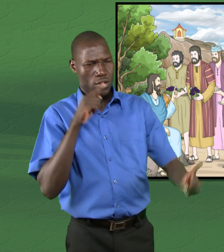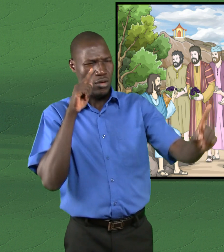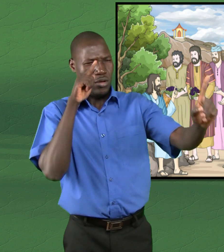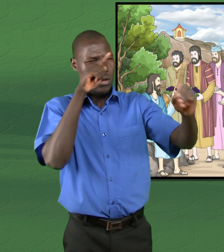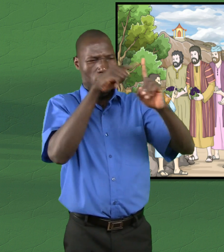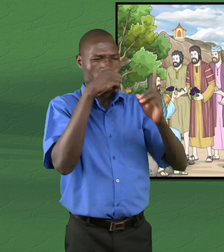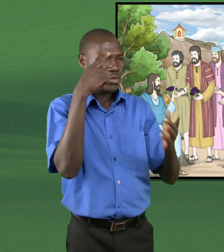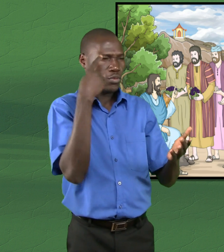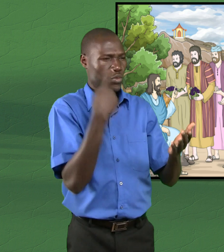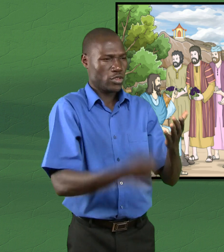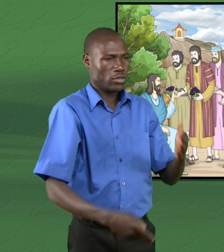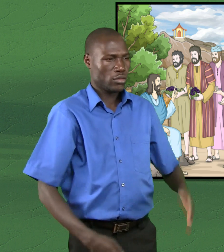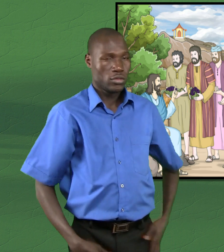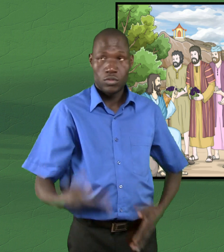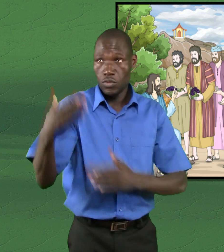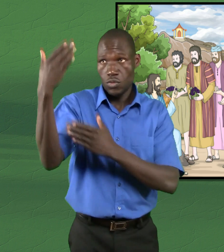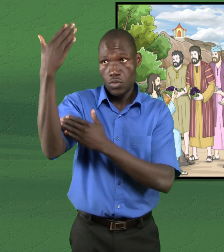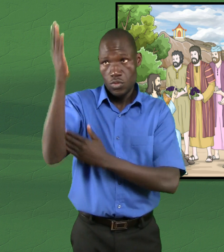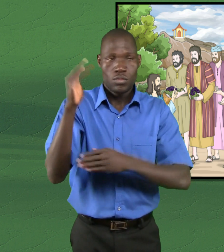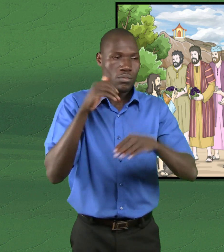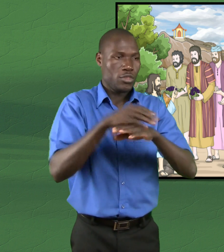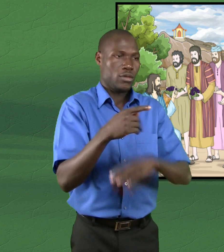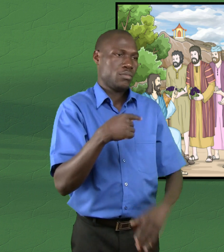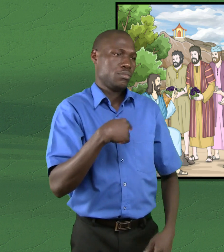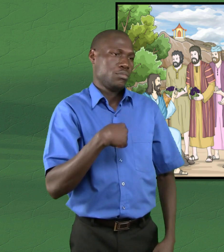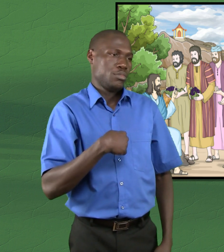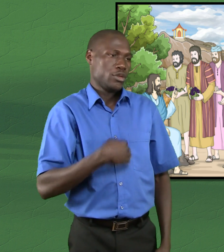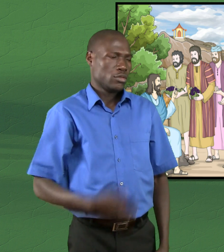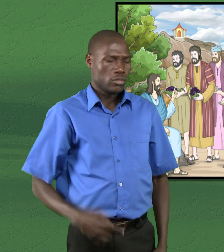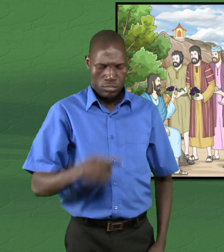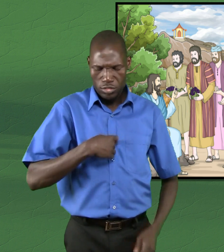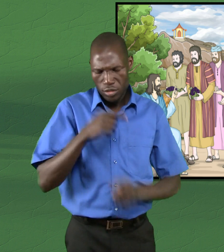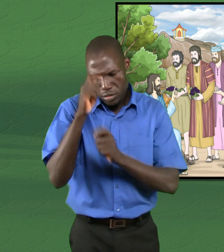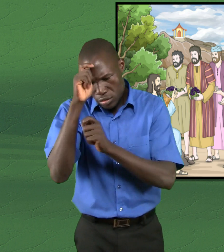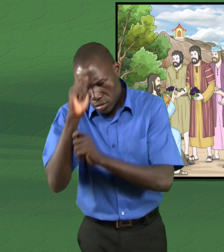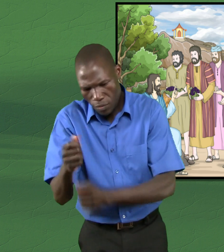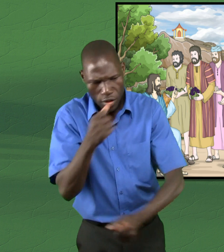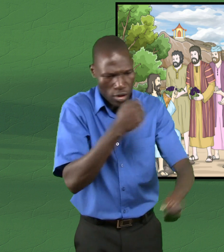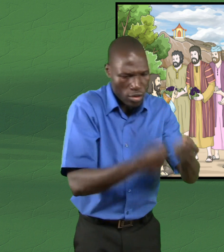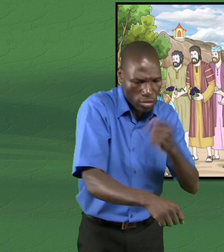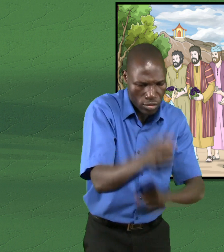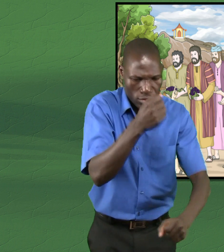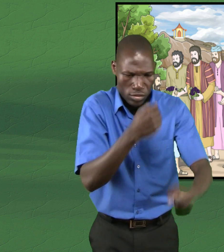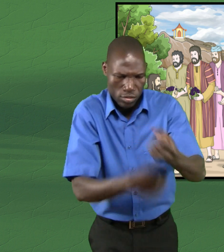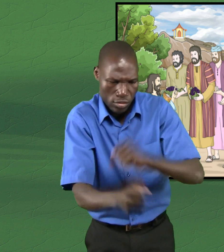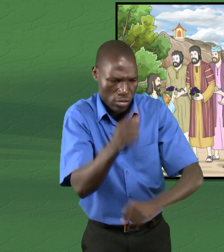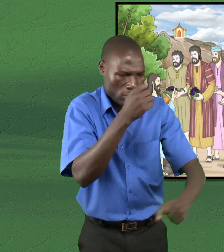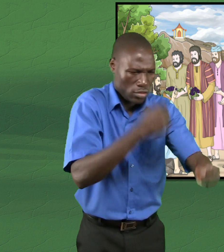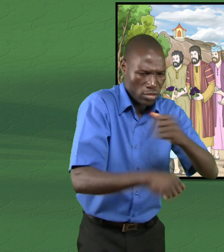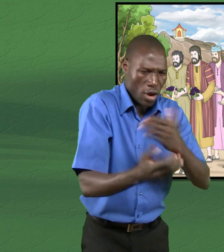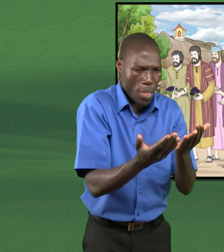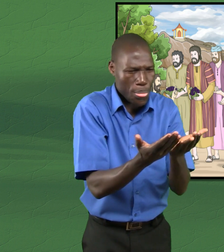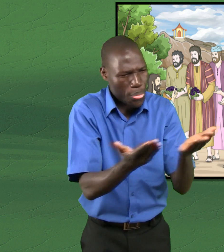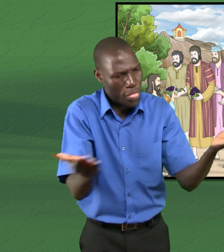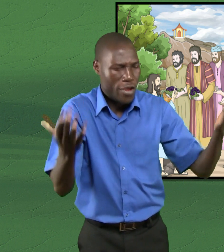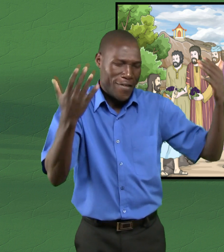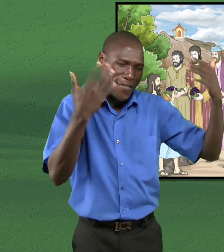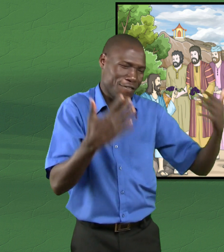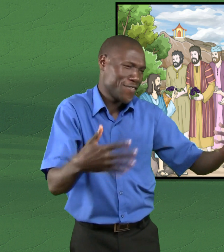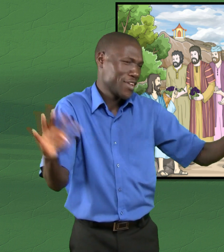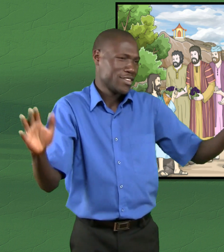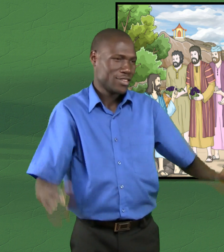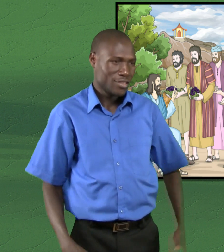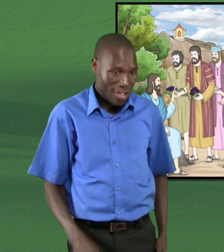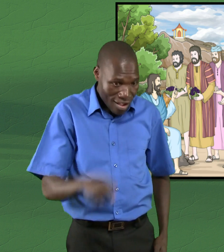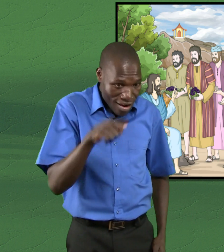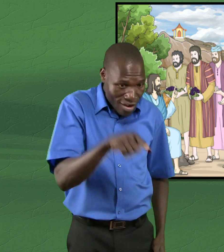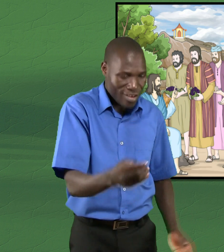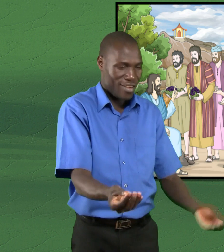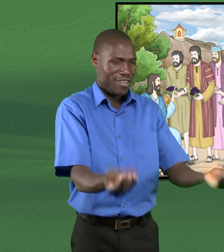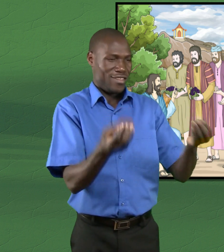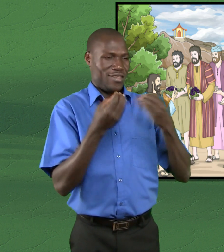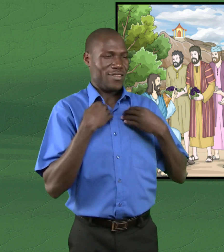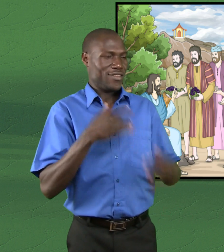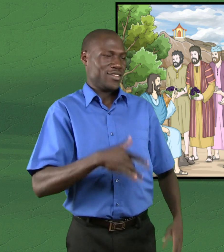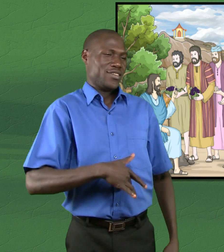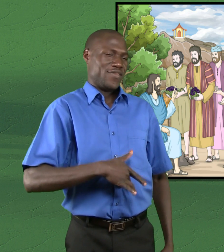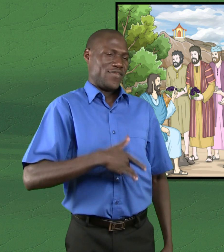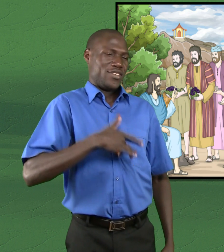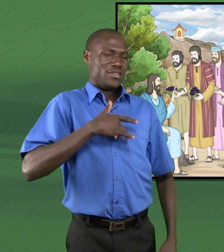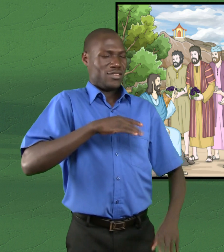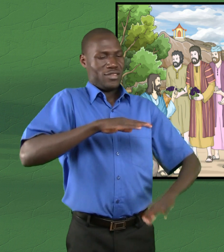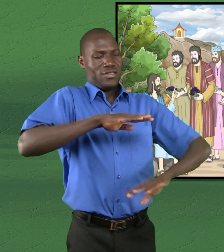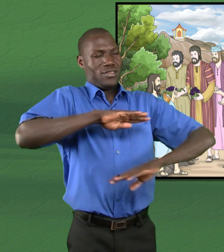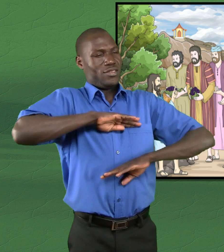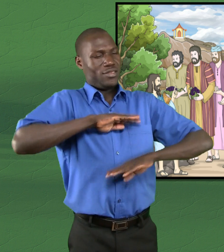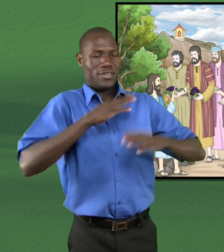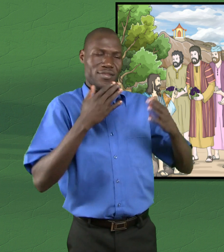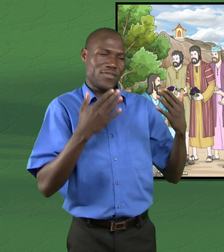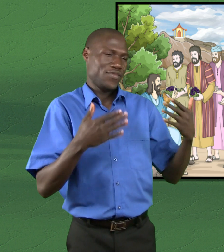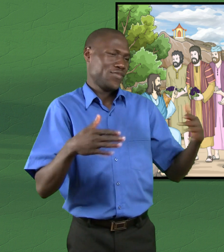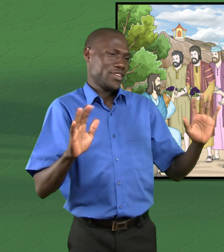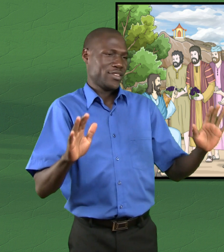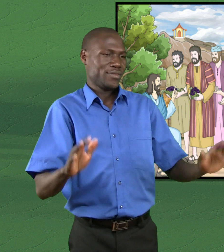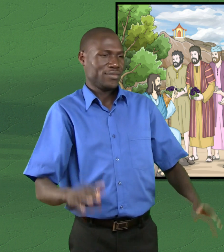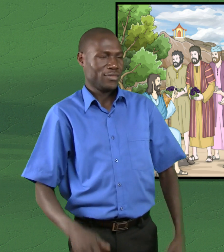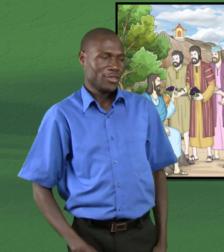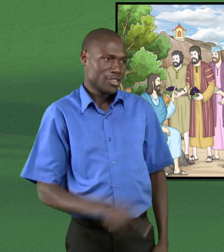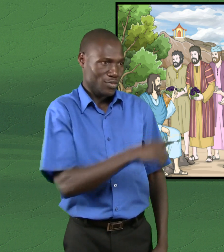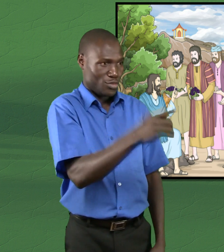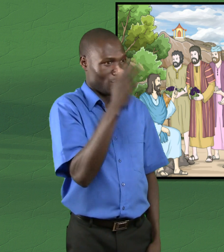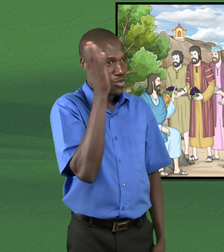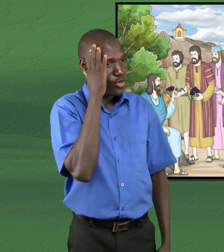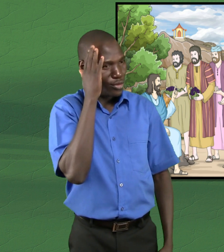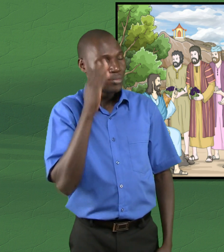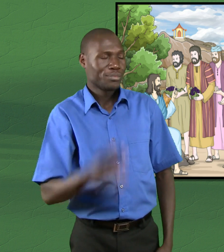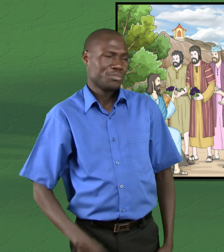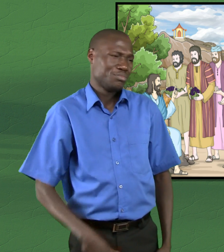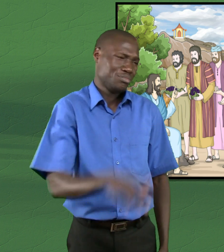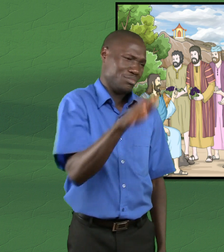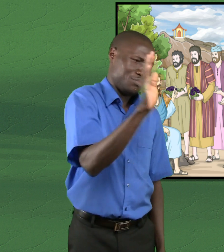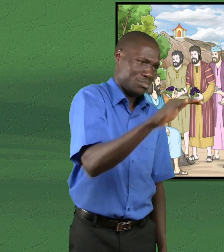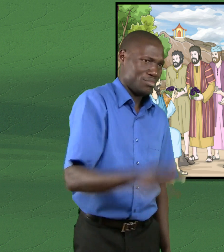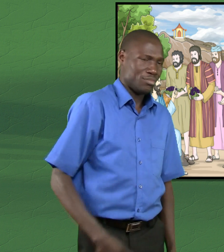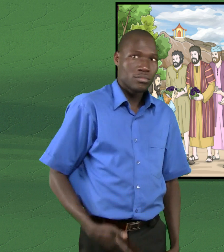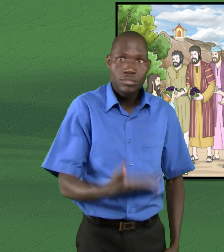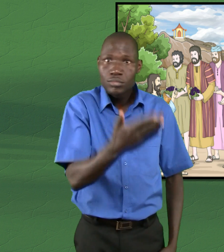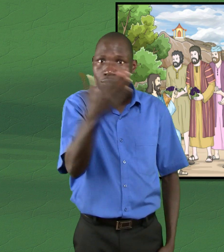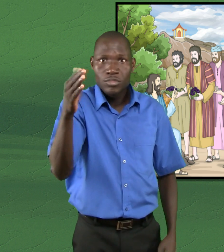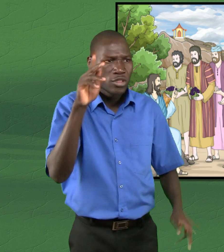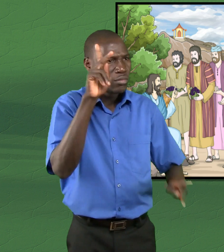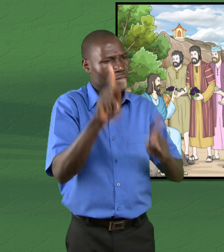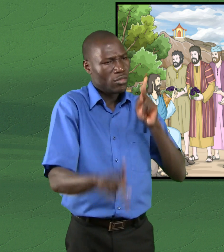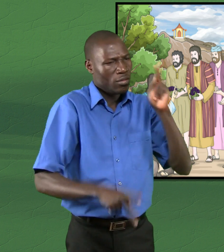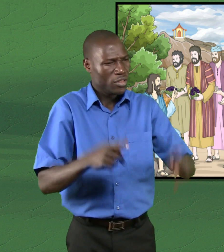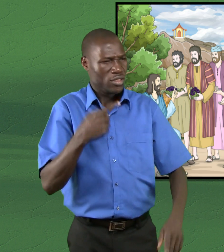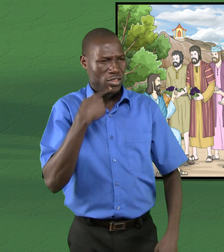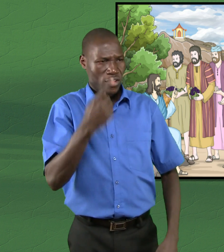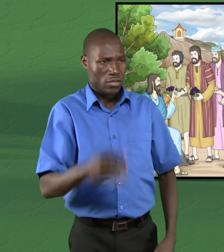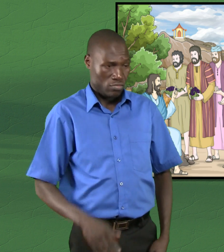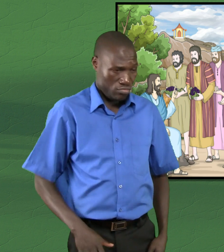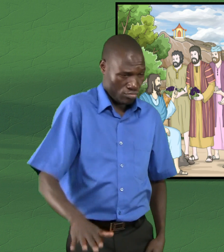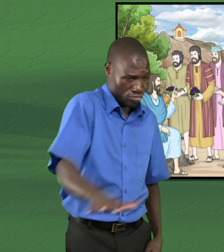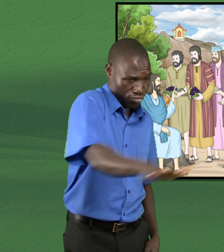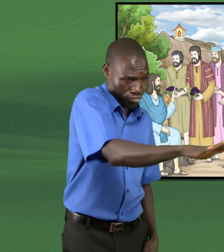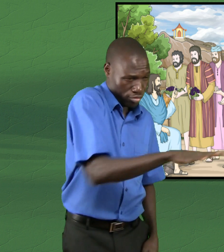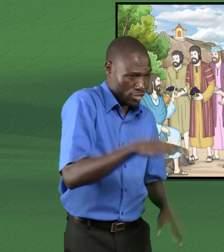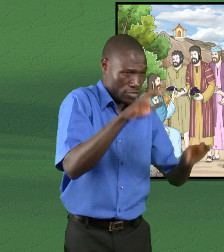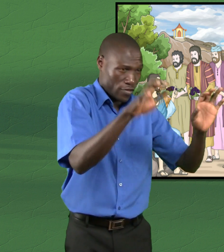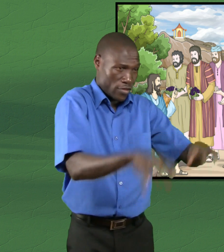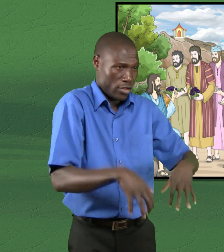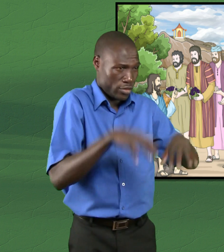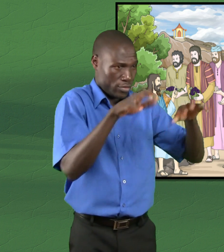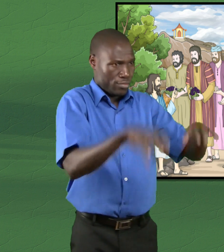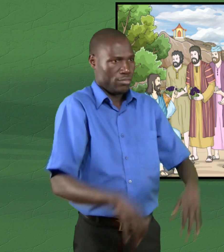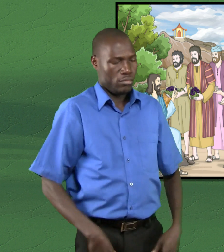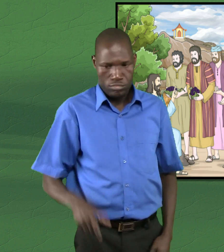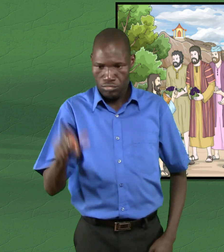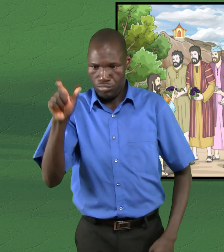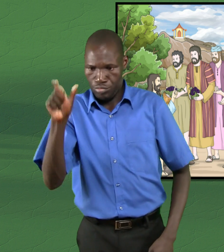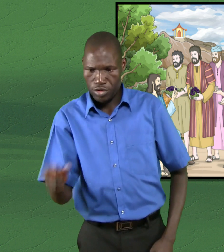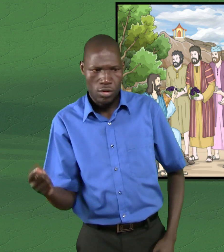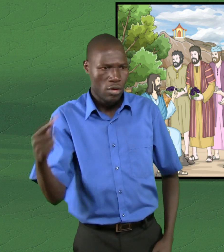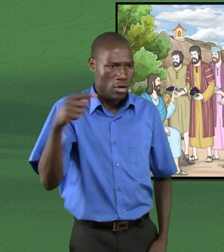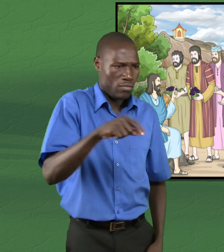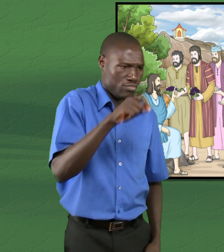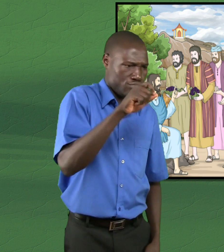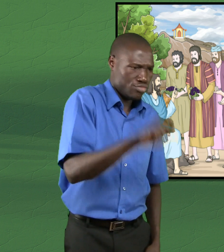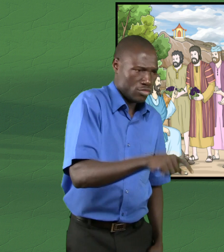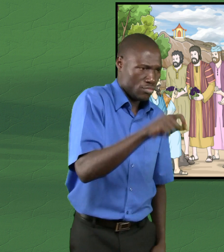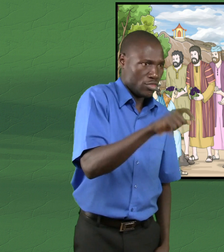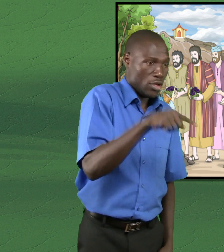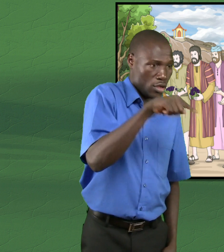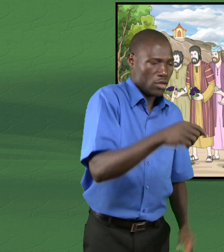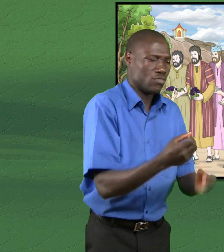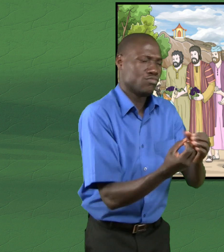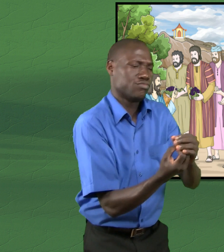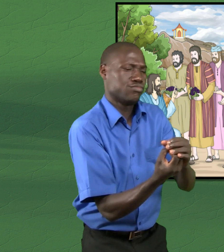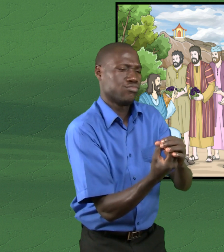Jesus explained, “My food is to do the will of Him who sent Me and to finish His work.